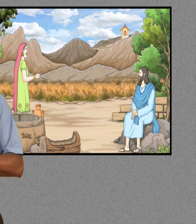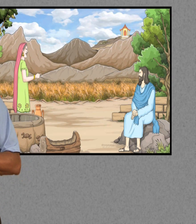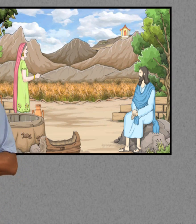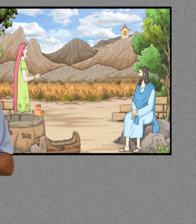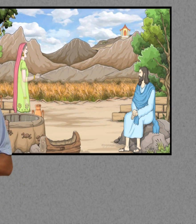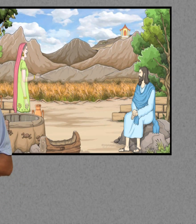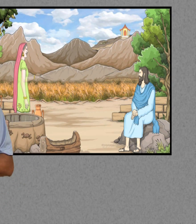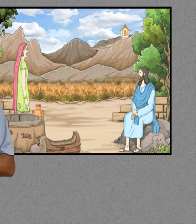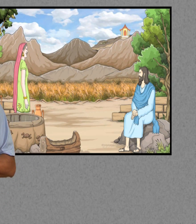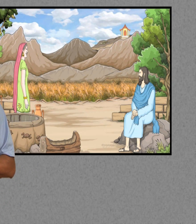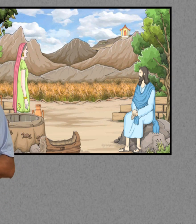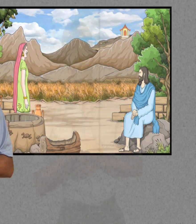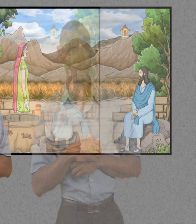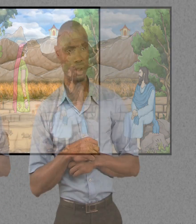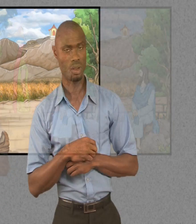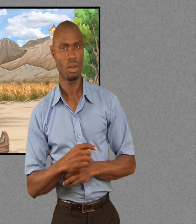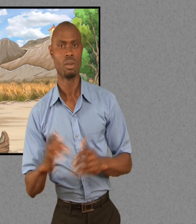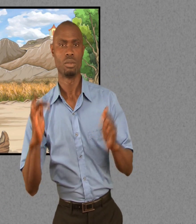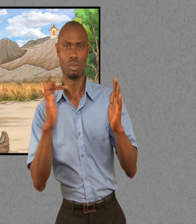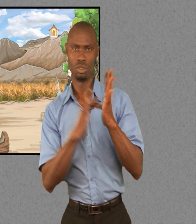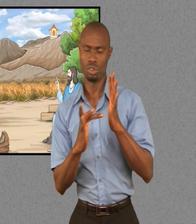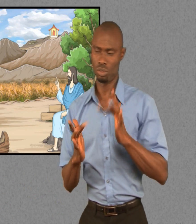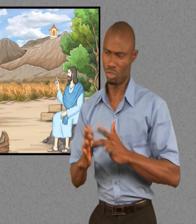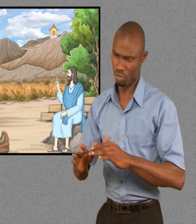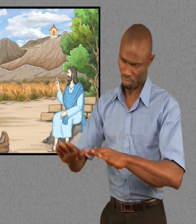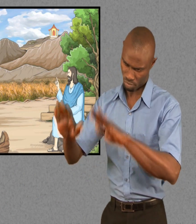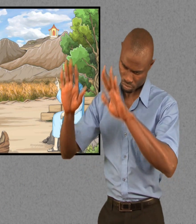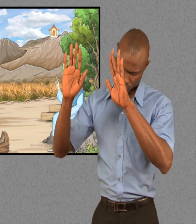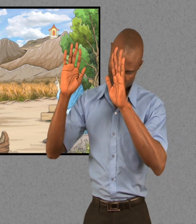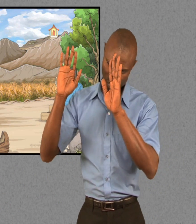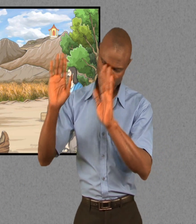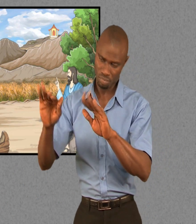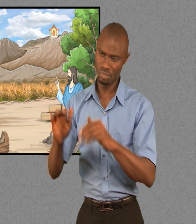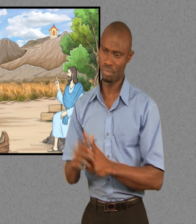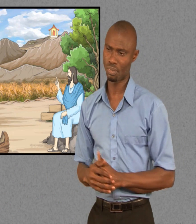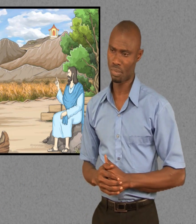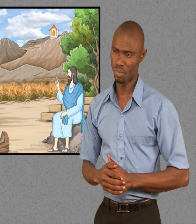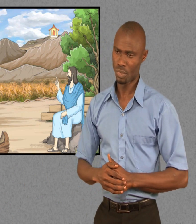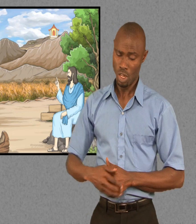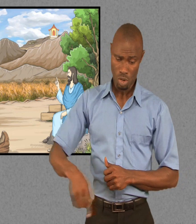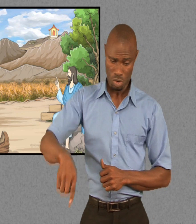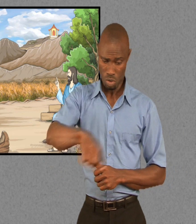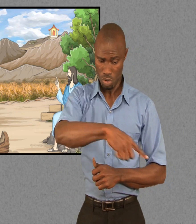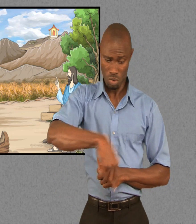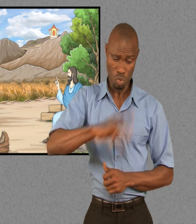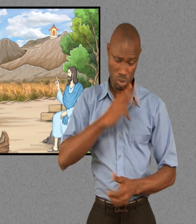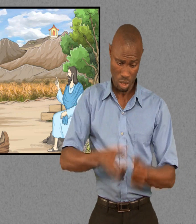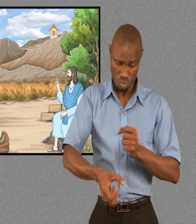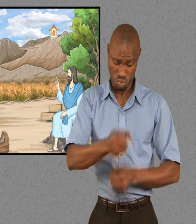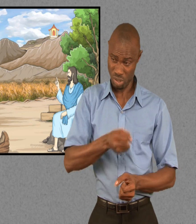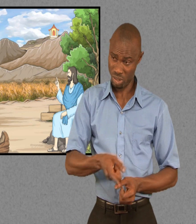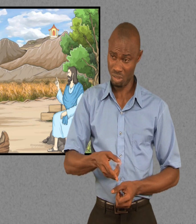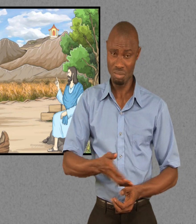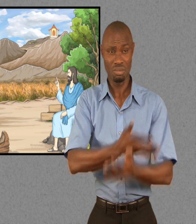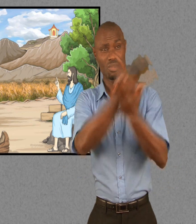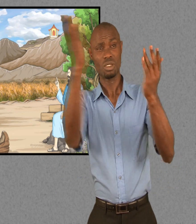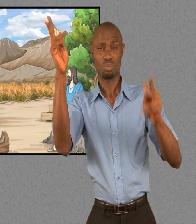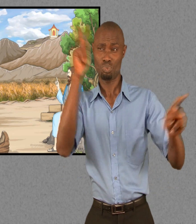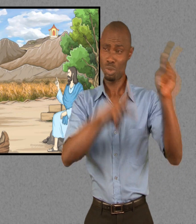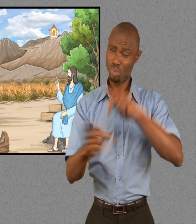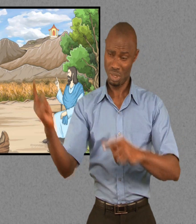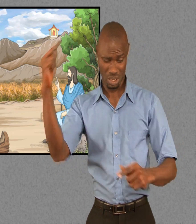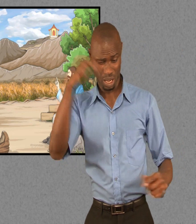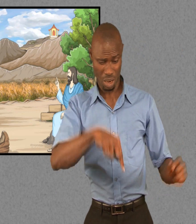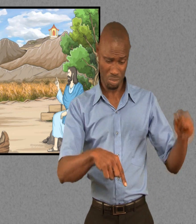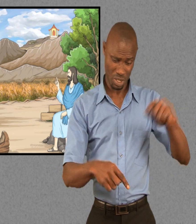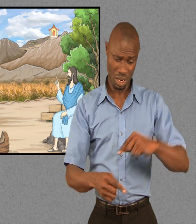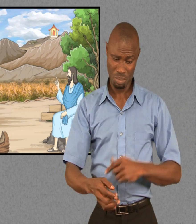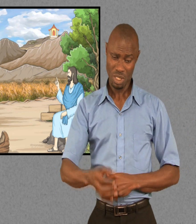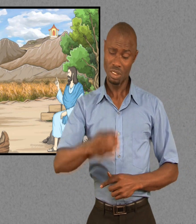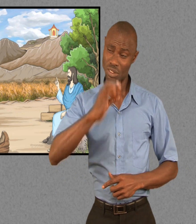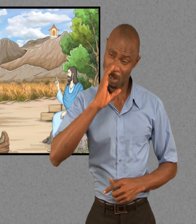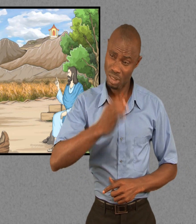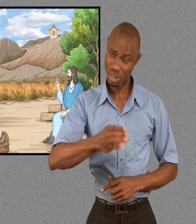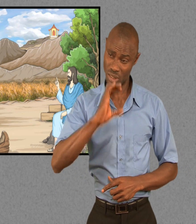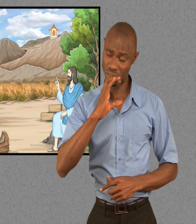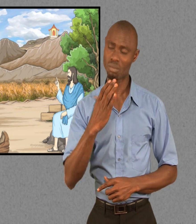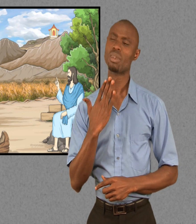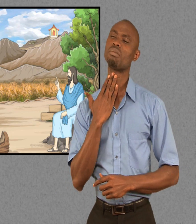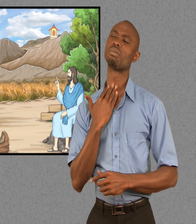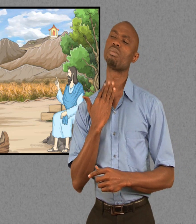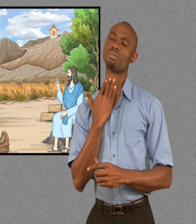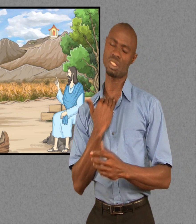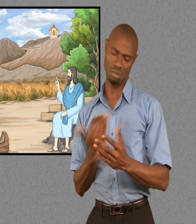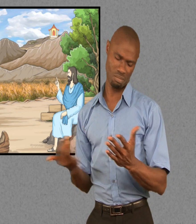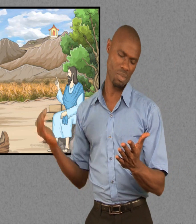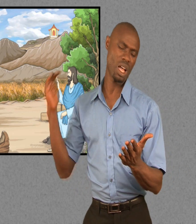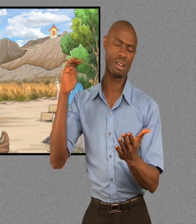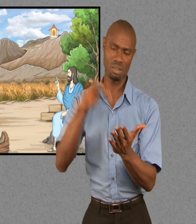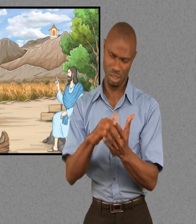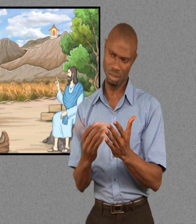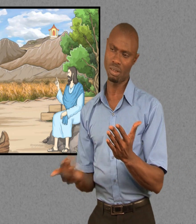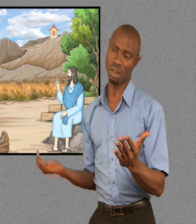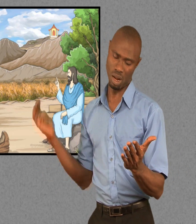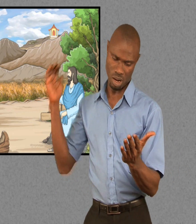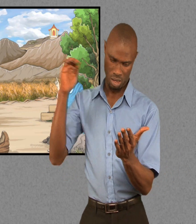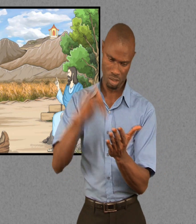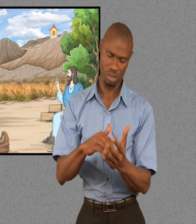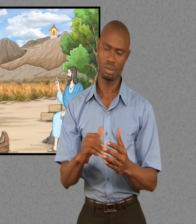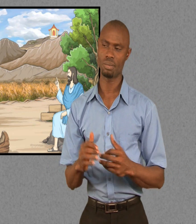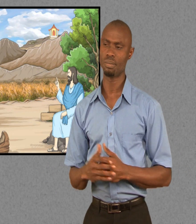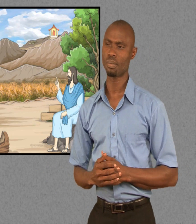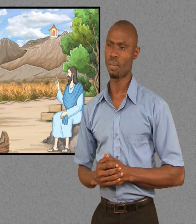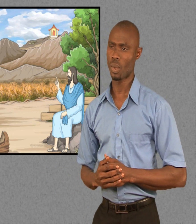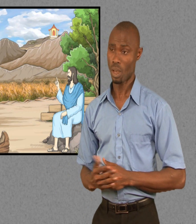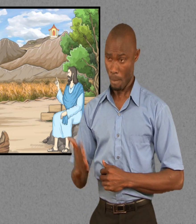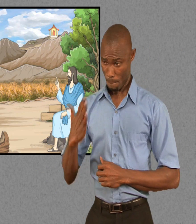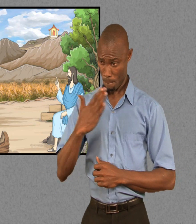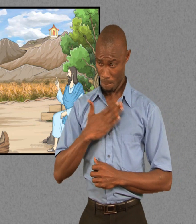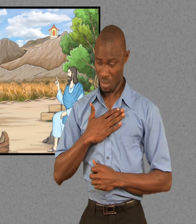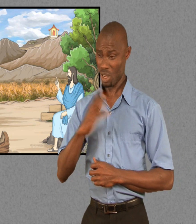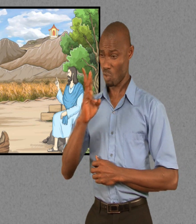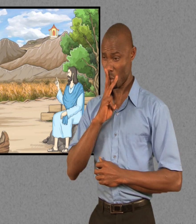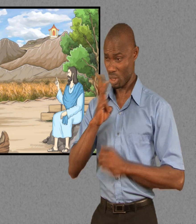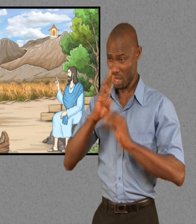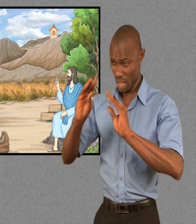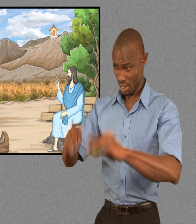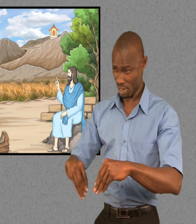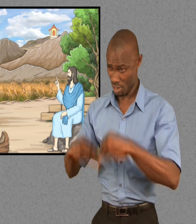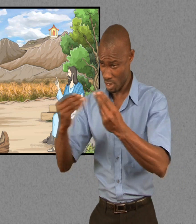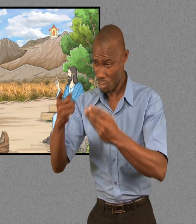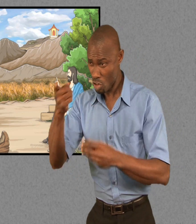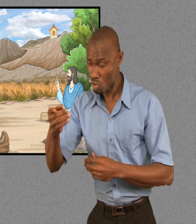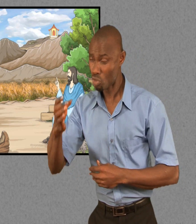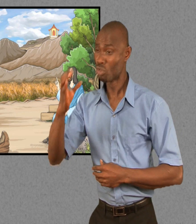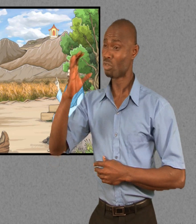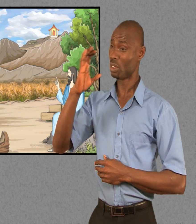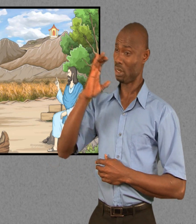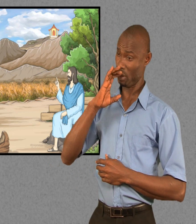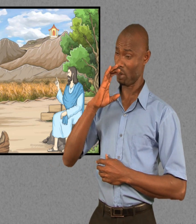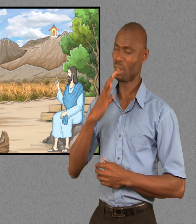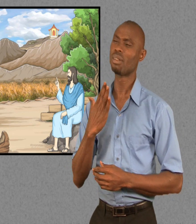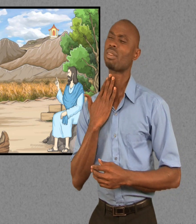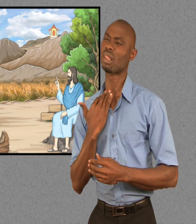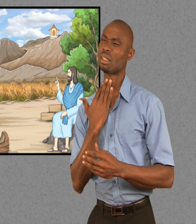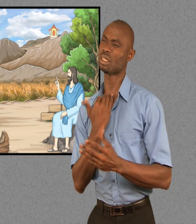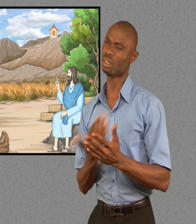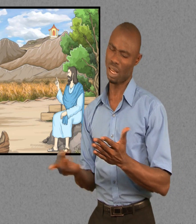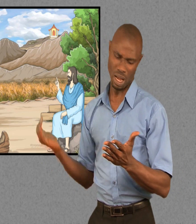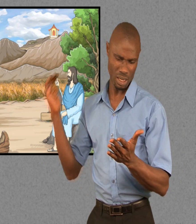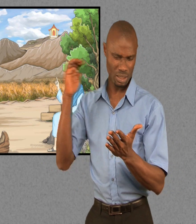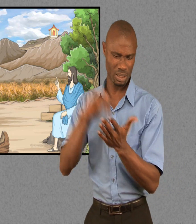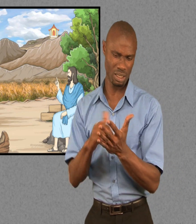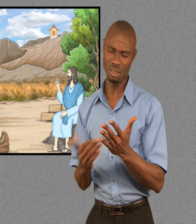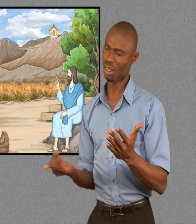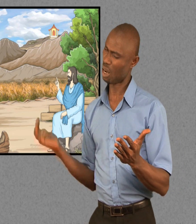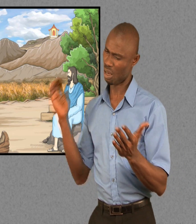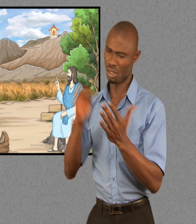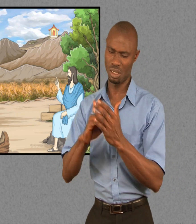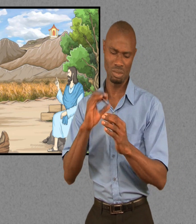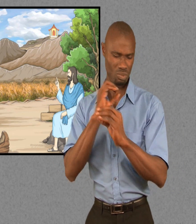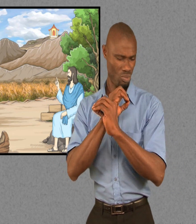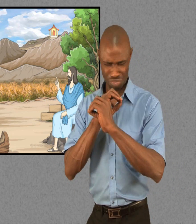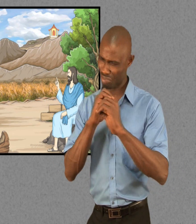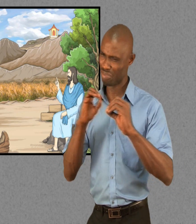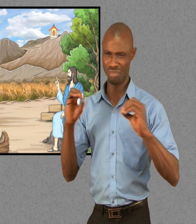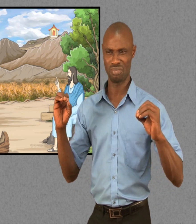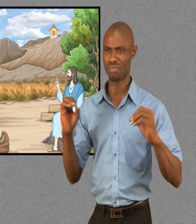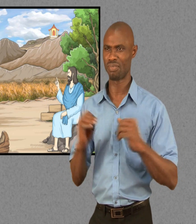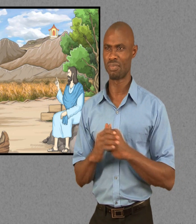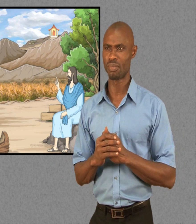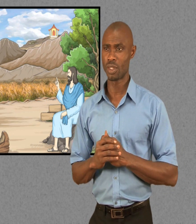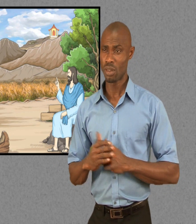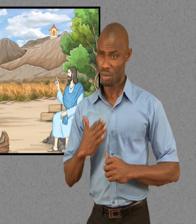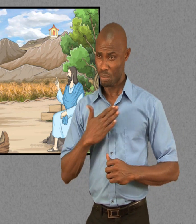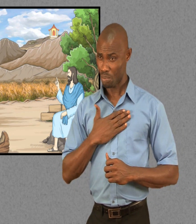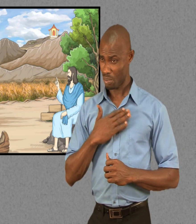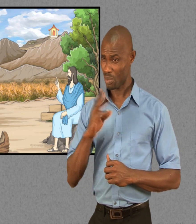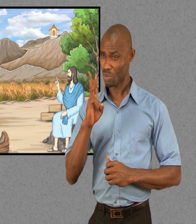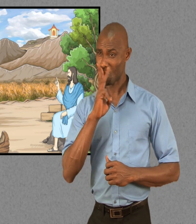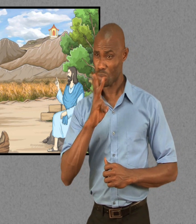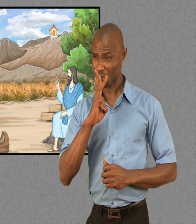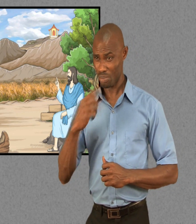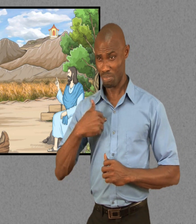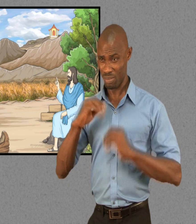Jesus said to her, “Everyone who drinks this water will be thirsty again. But whoever drinks the water I give him will never thirst.